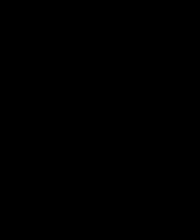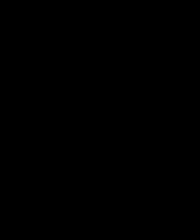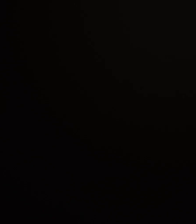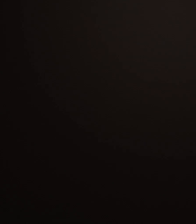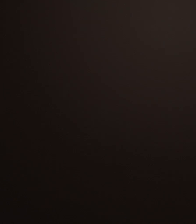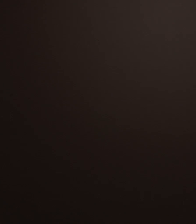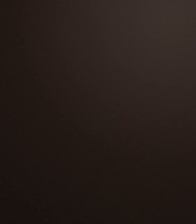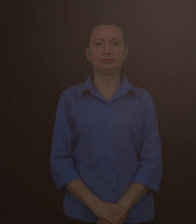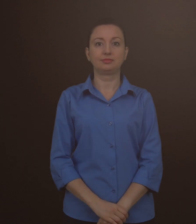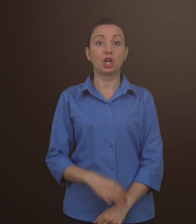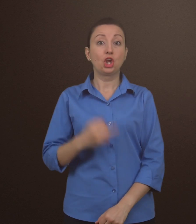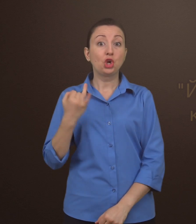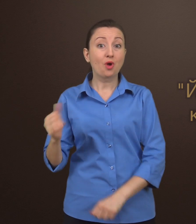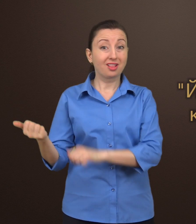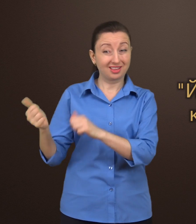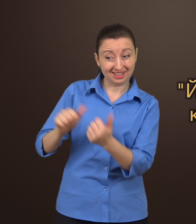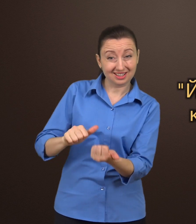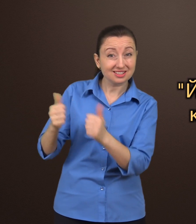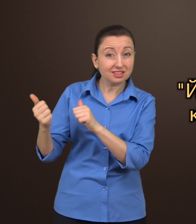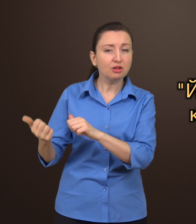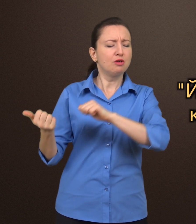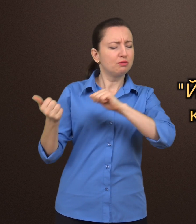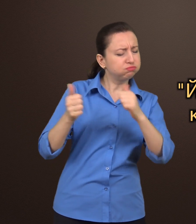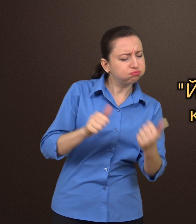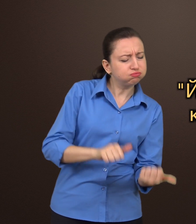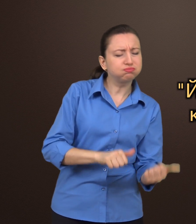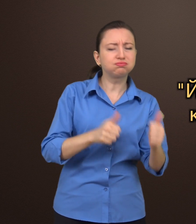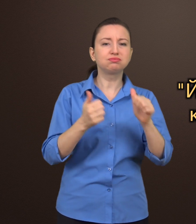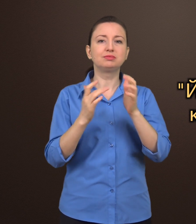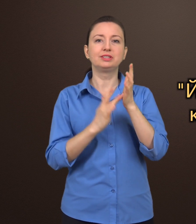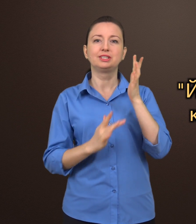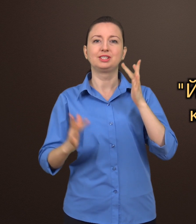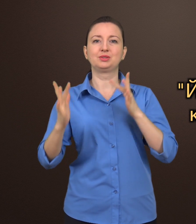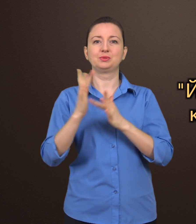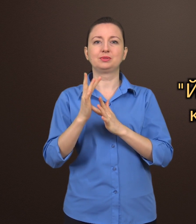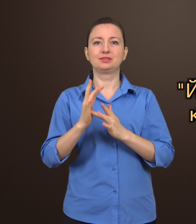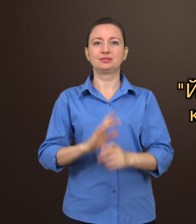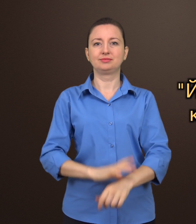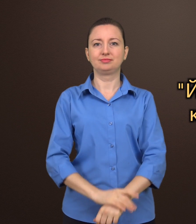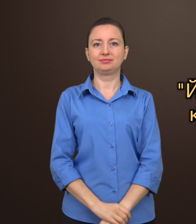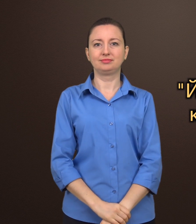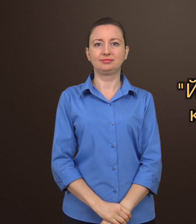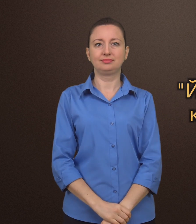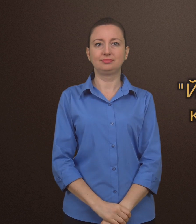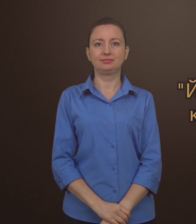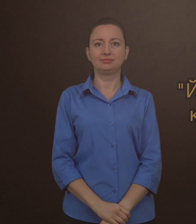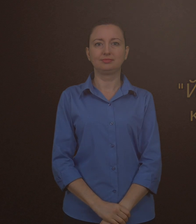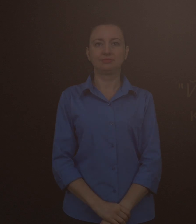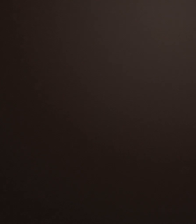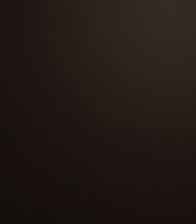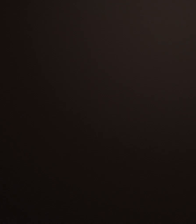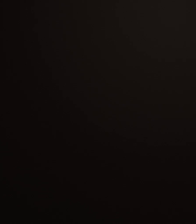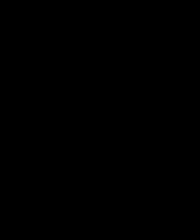John the Baptist baptizes Jesus